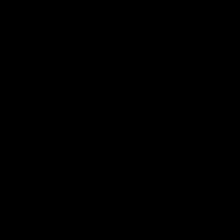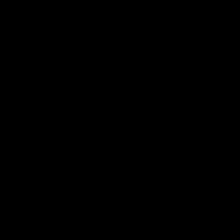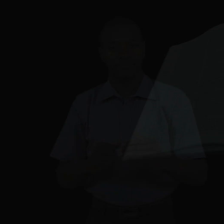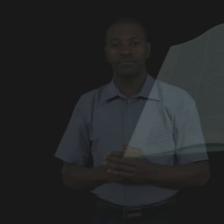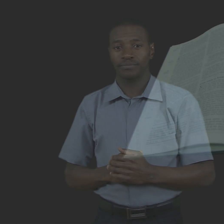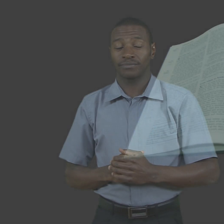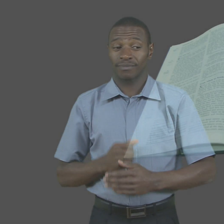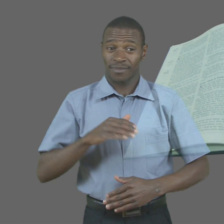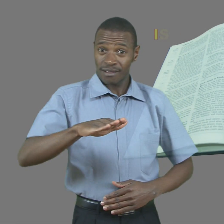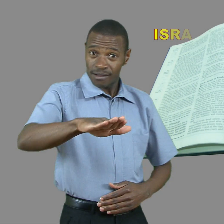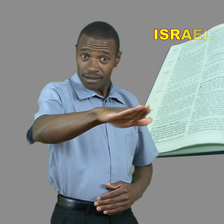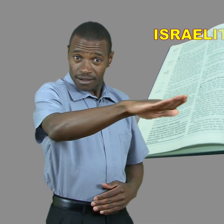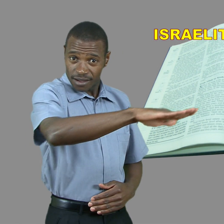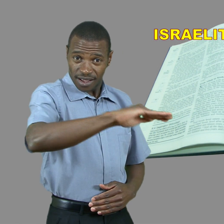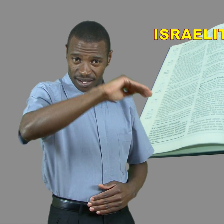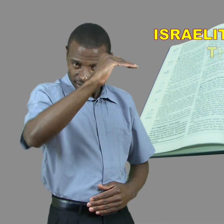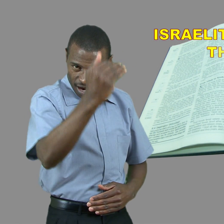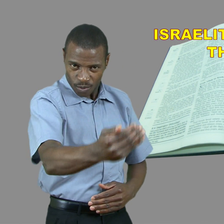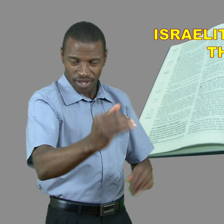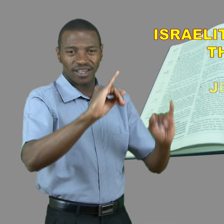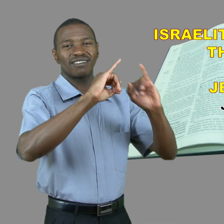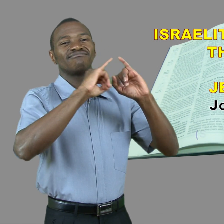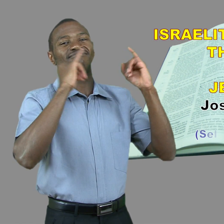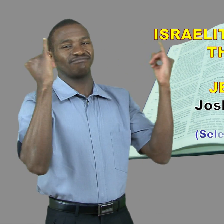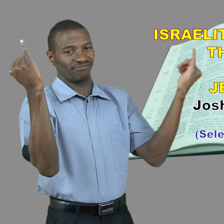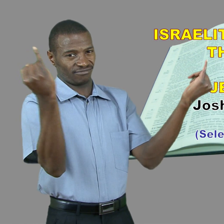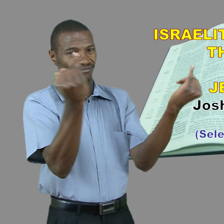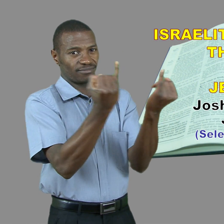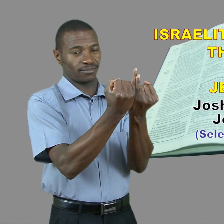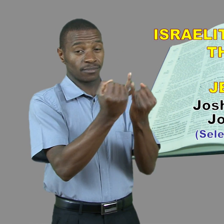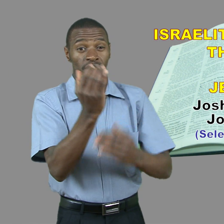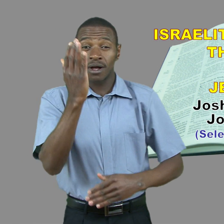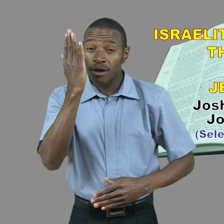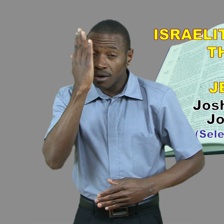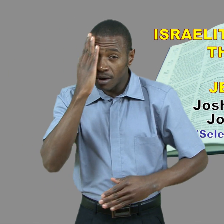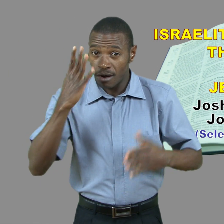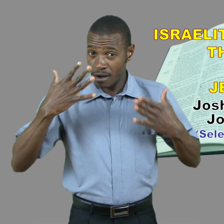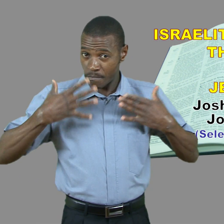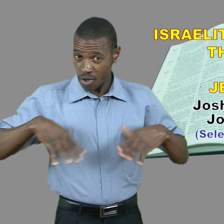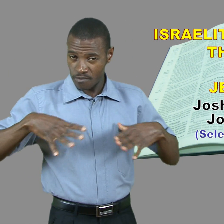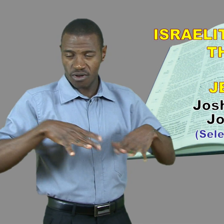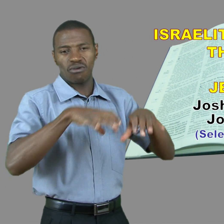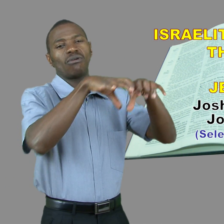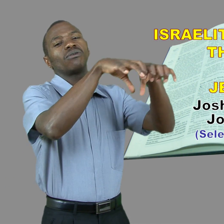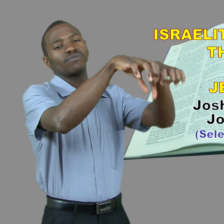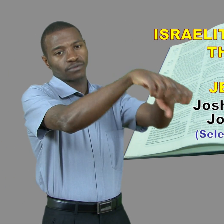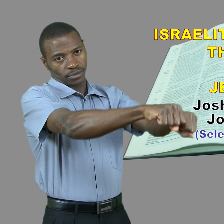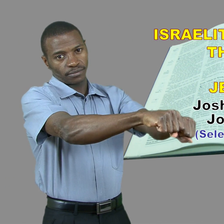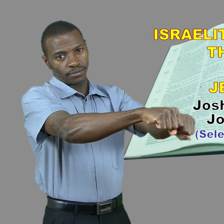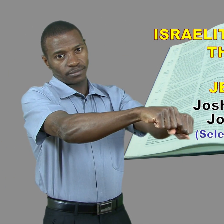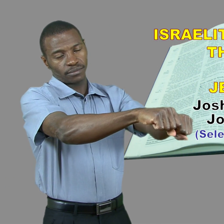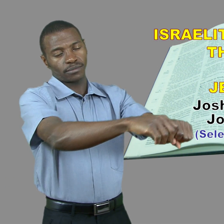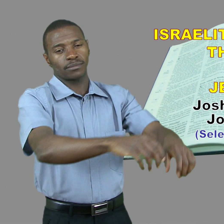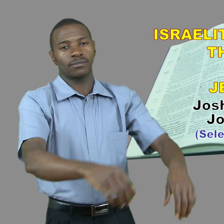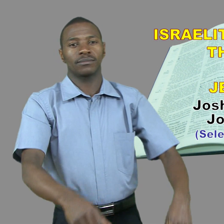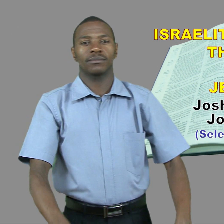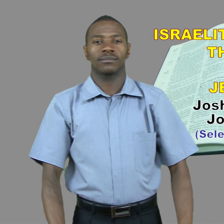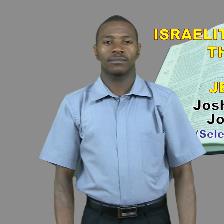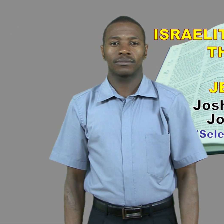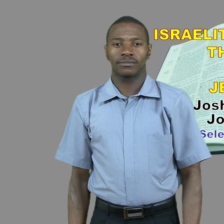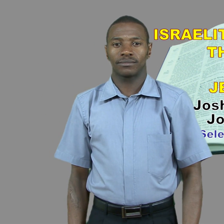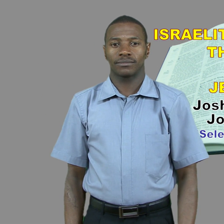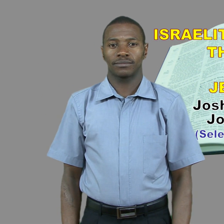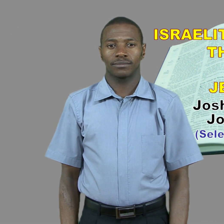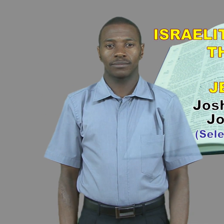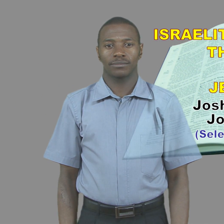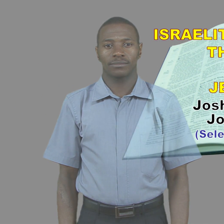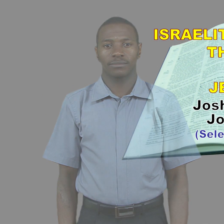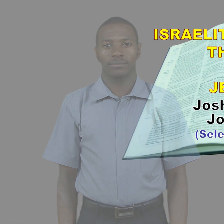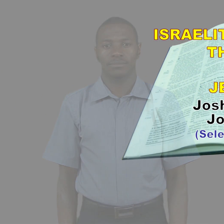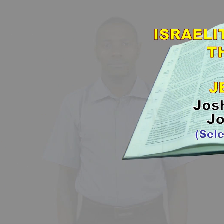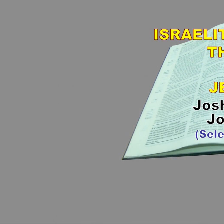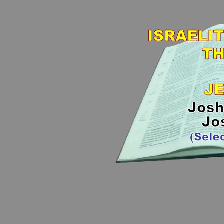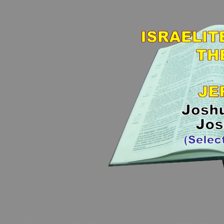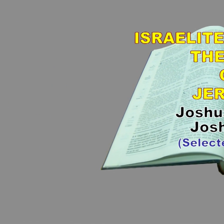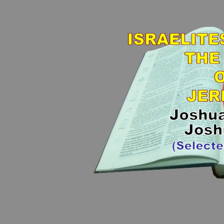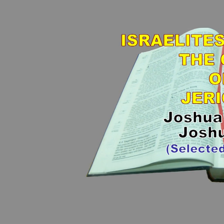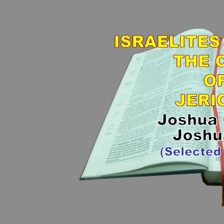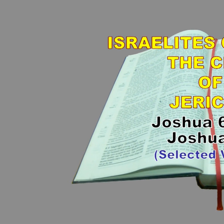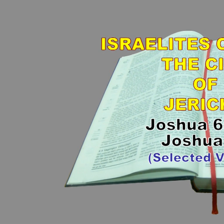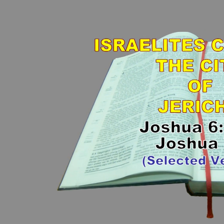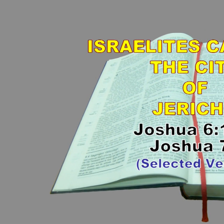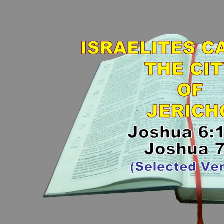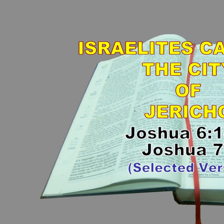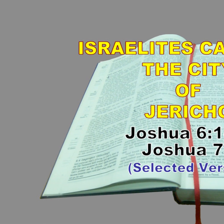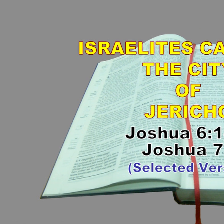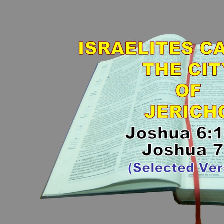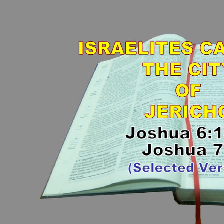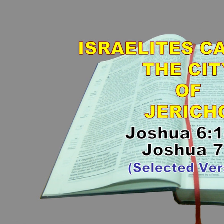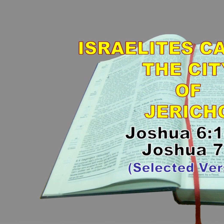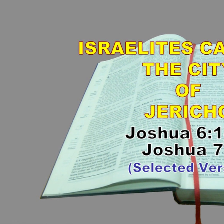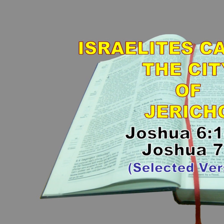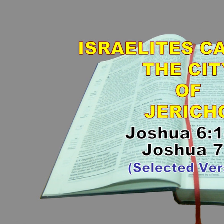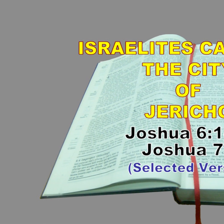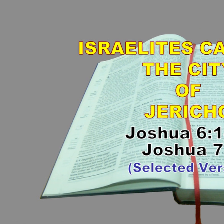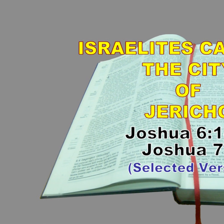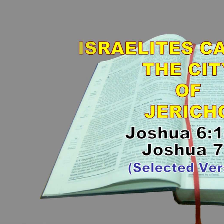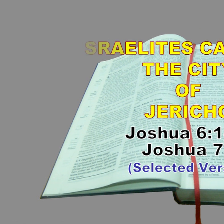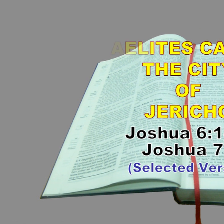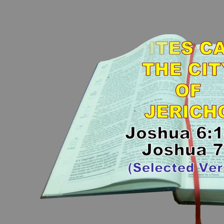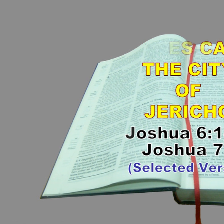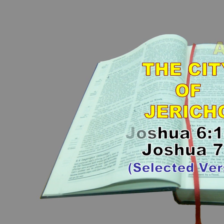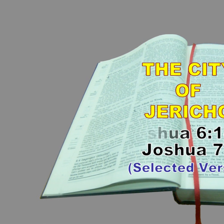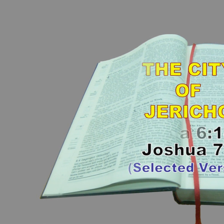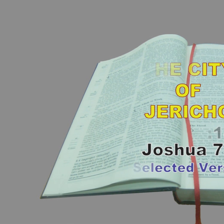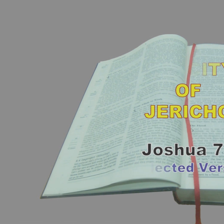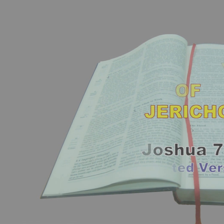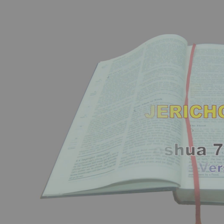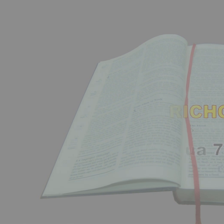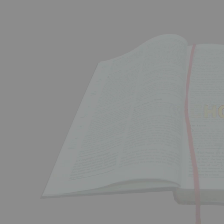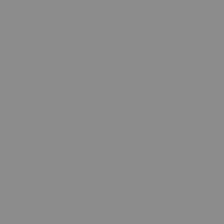Israelites capture the city of Jericho